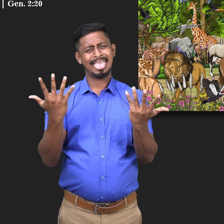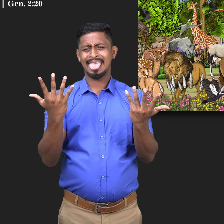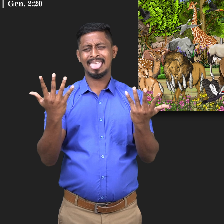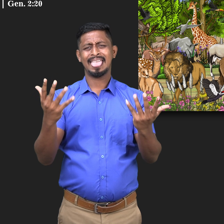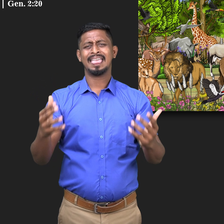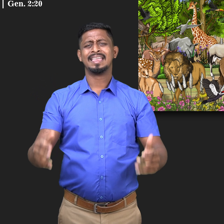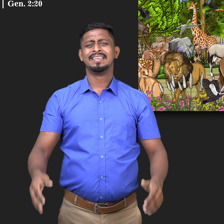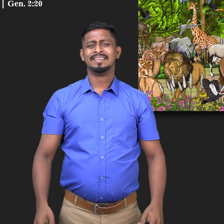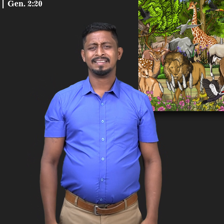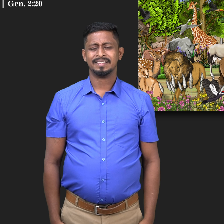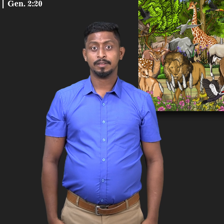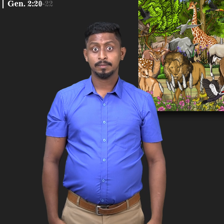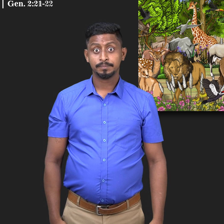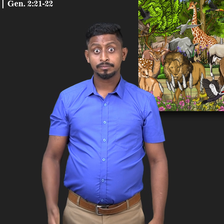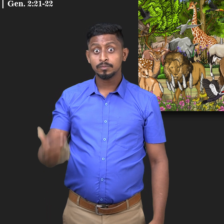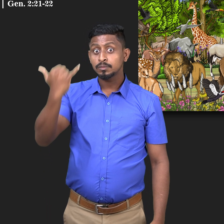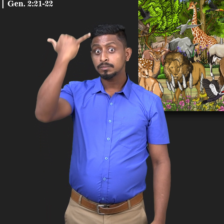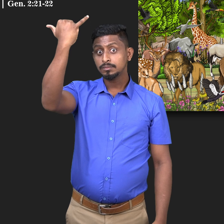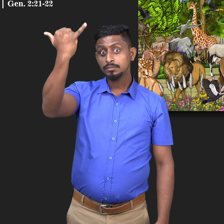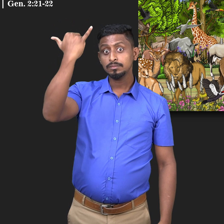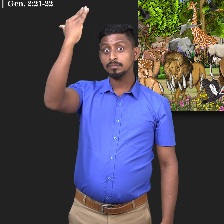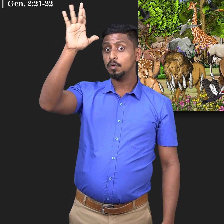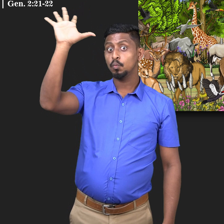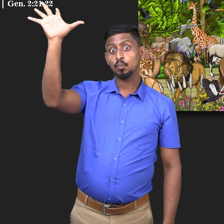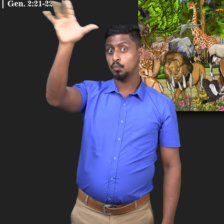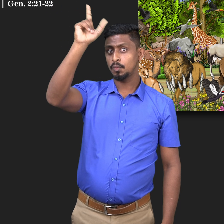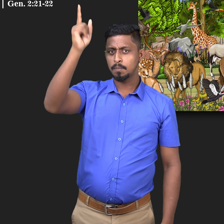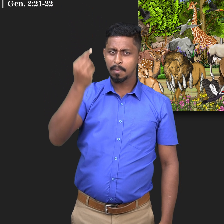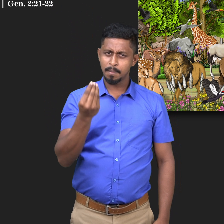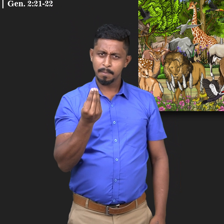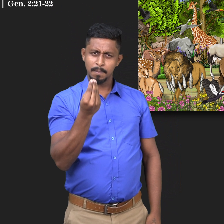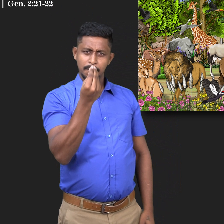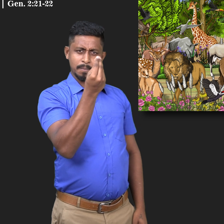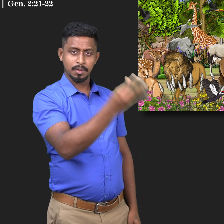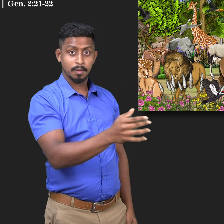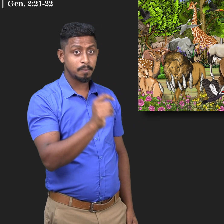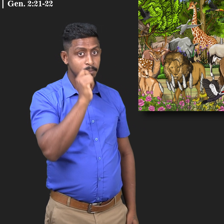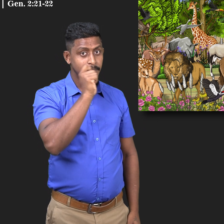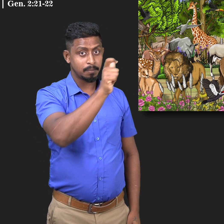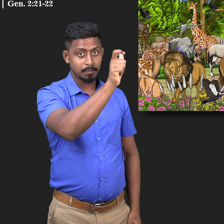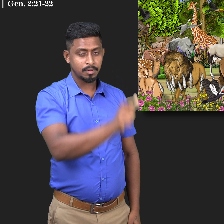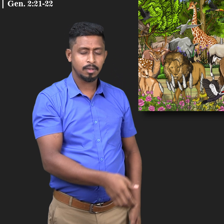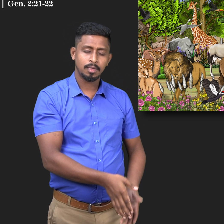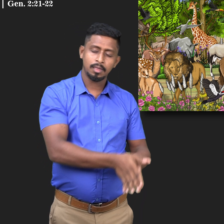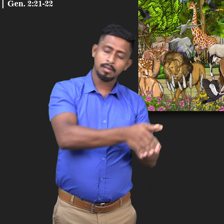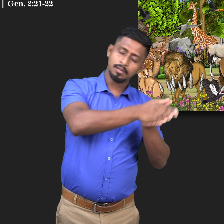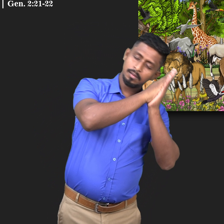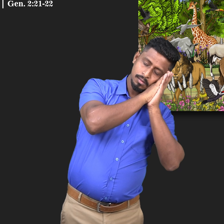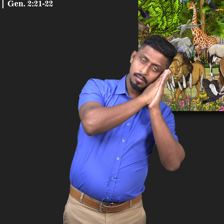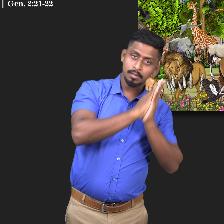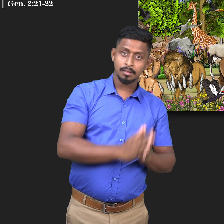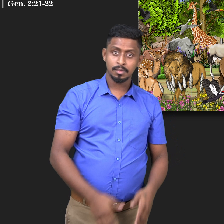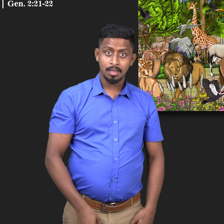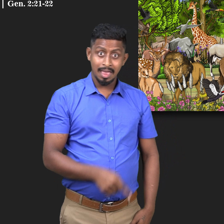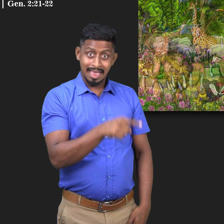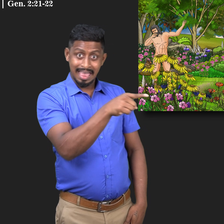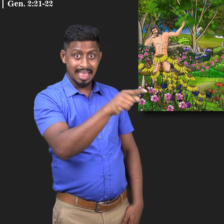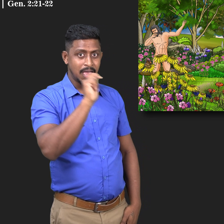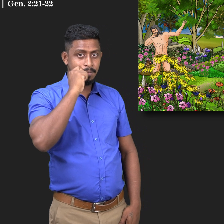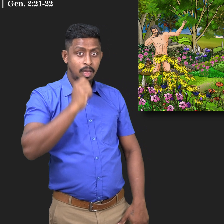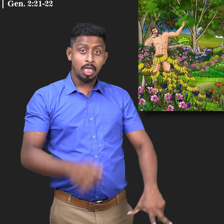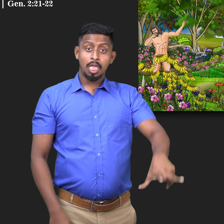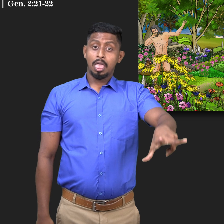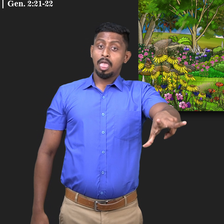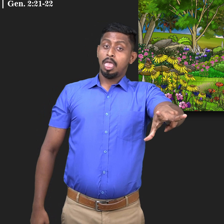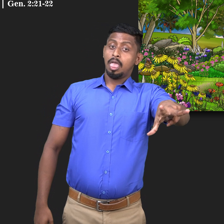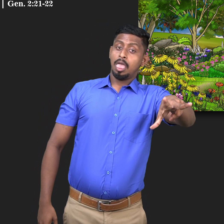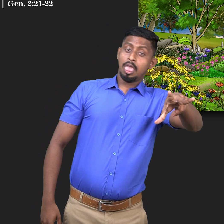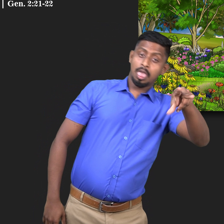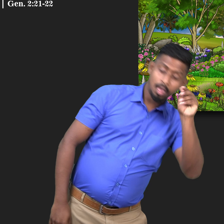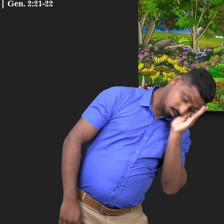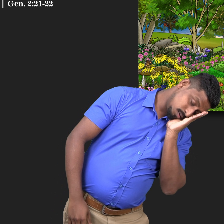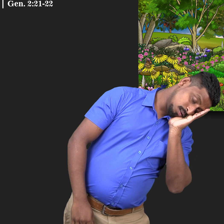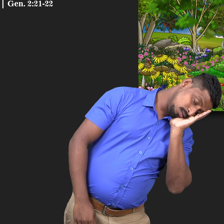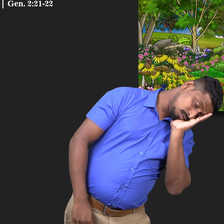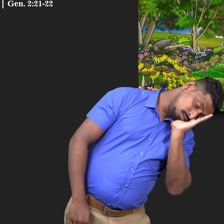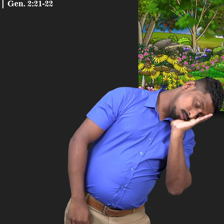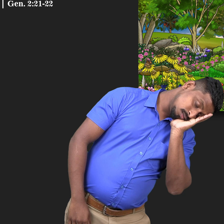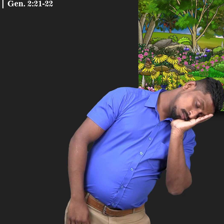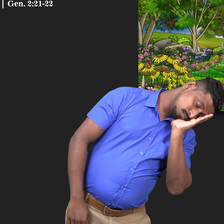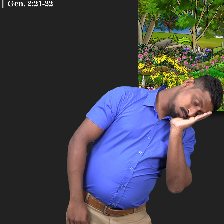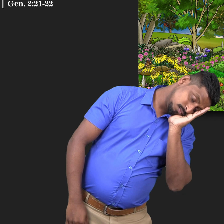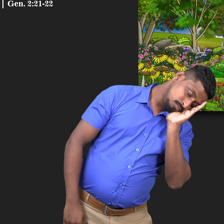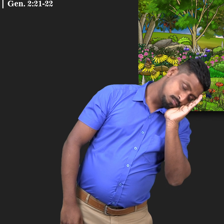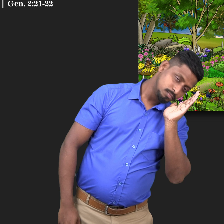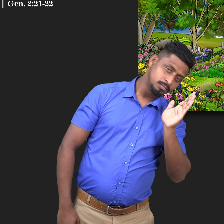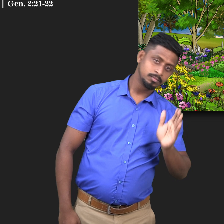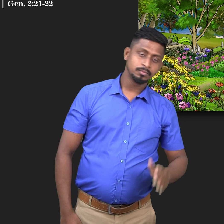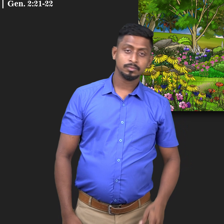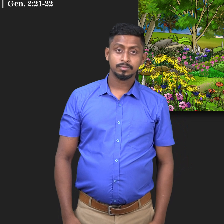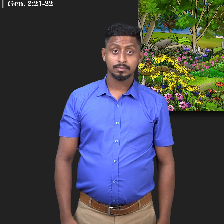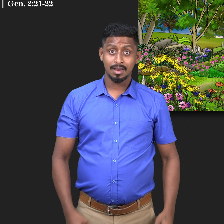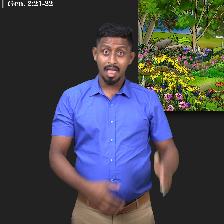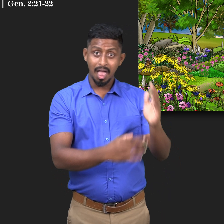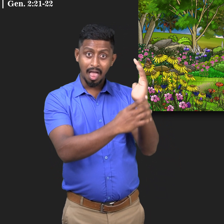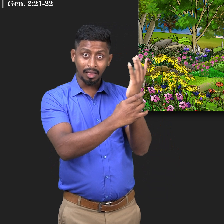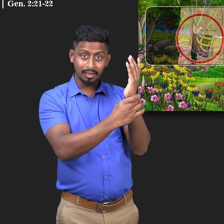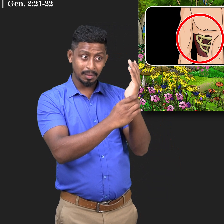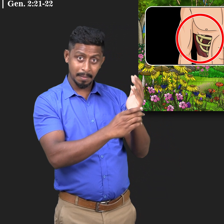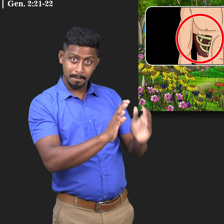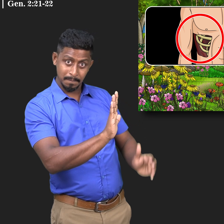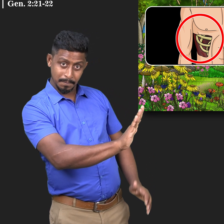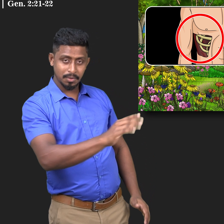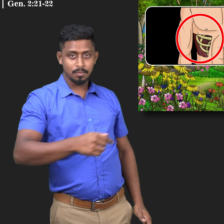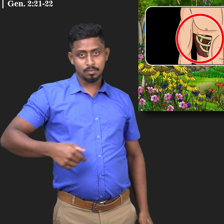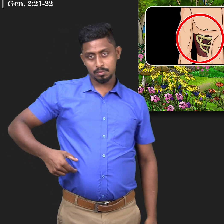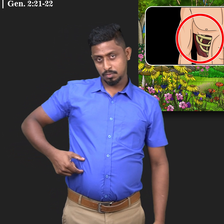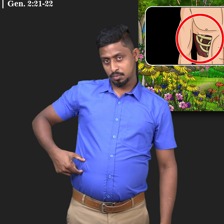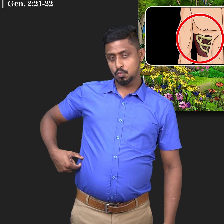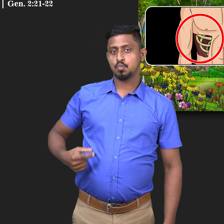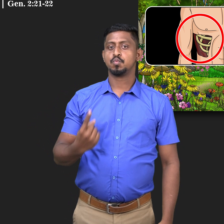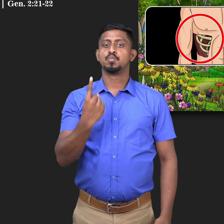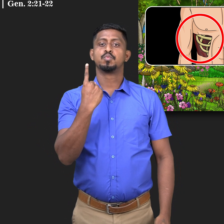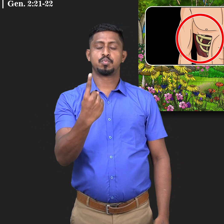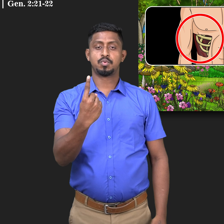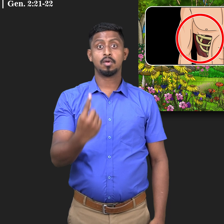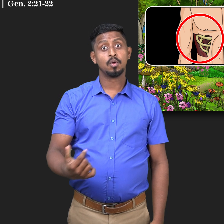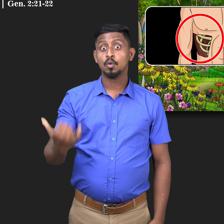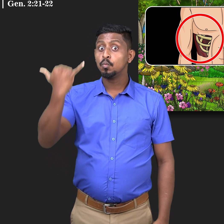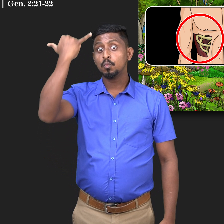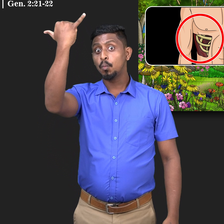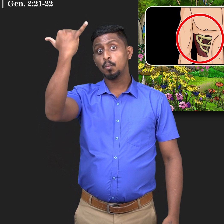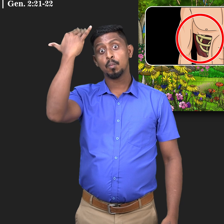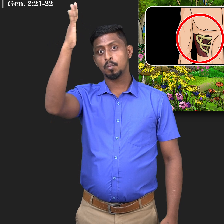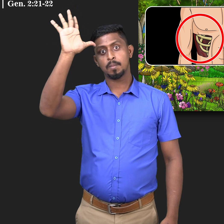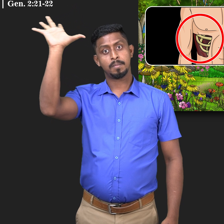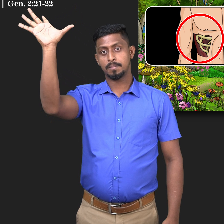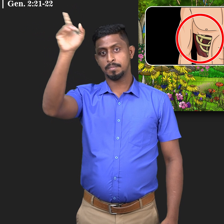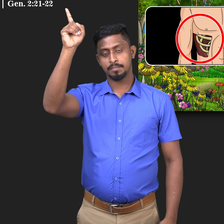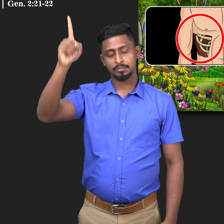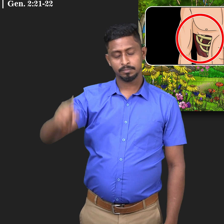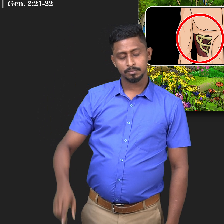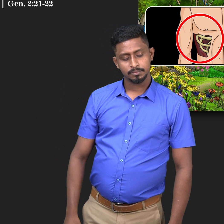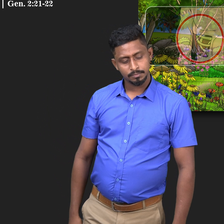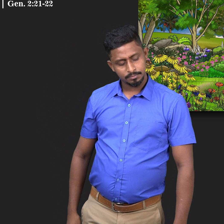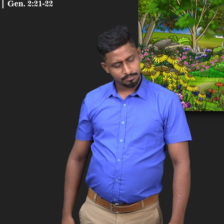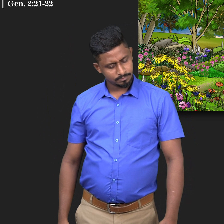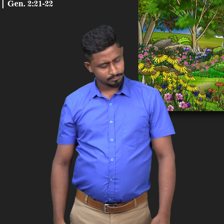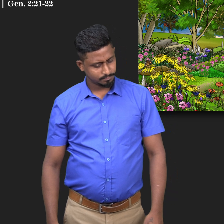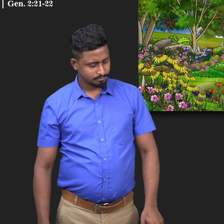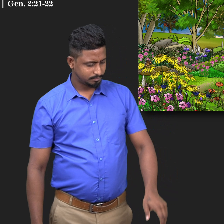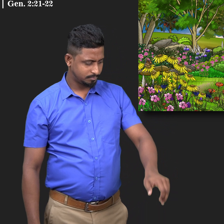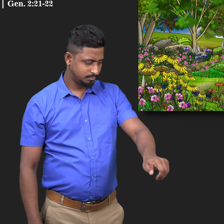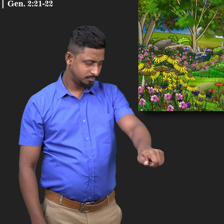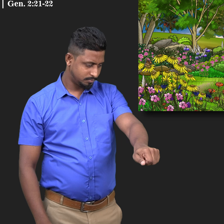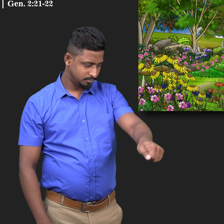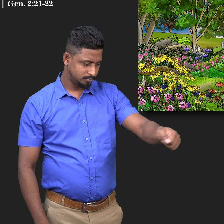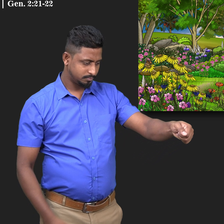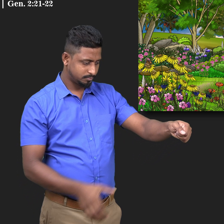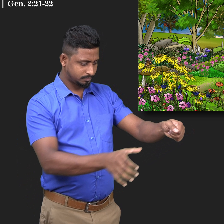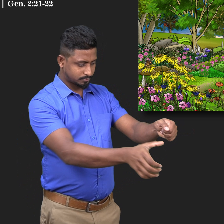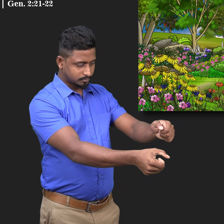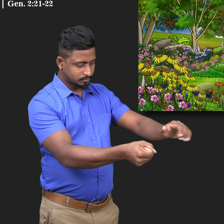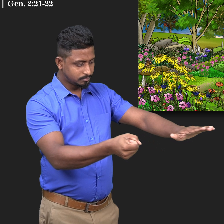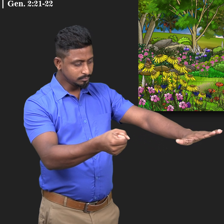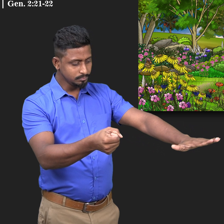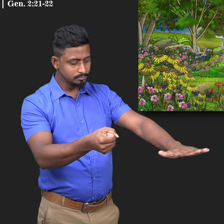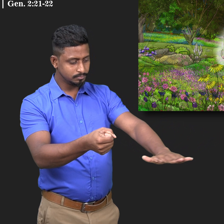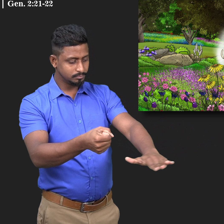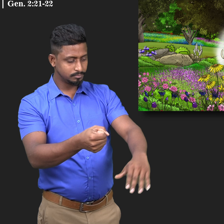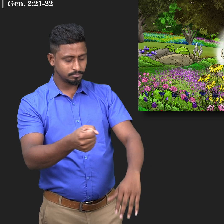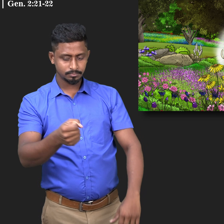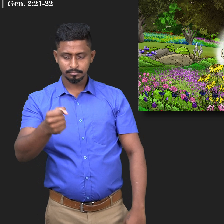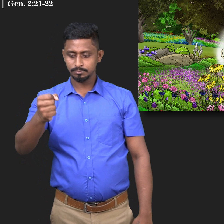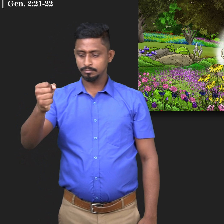So the LORD God caused the man to fall into a deep sleep, and while he slept, He took one of the man’s ribs and closed up the area with flesh.